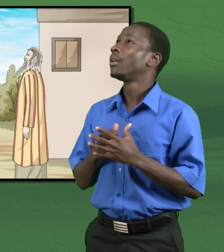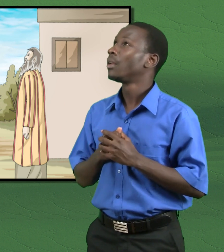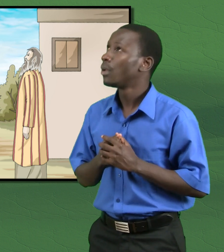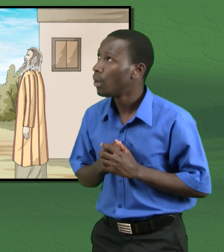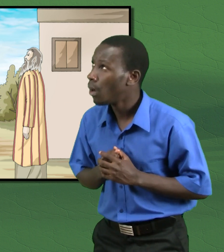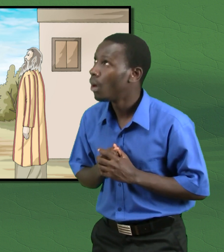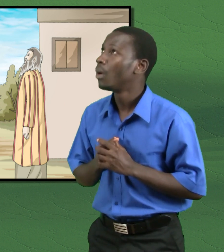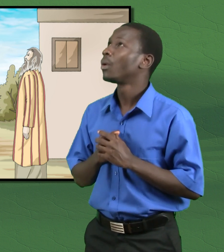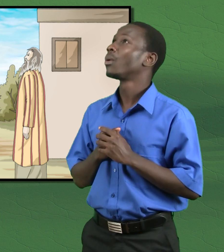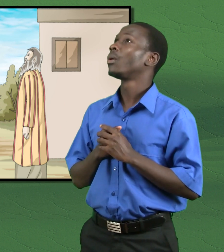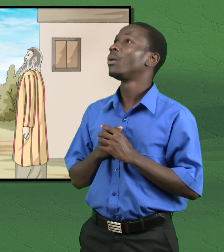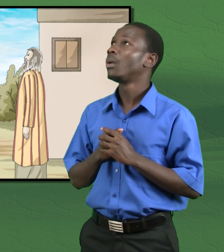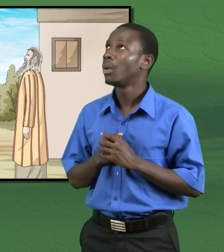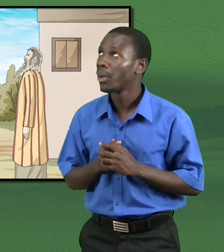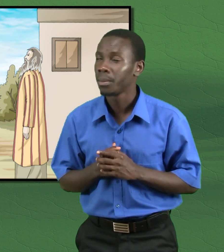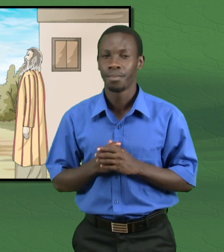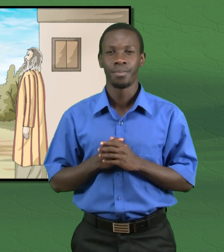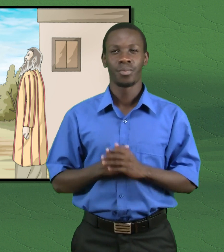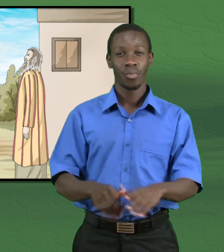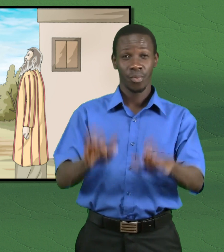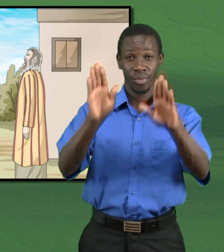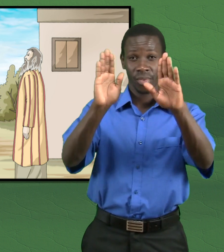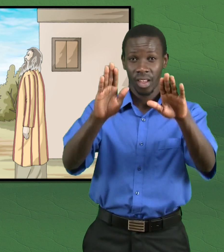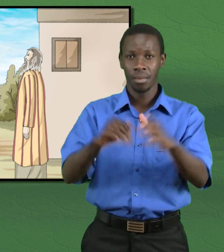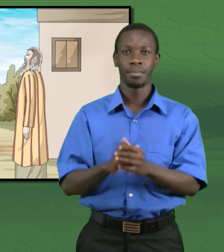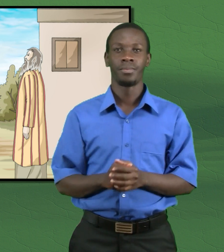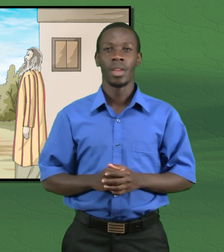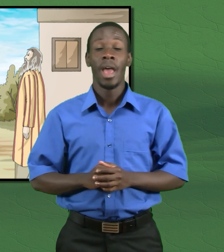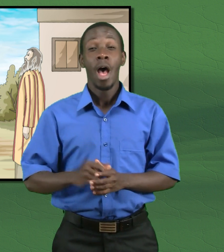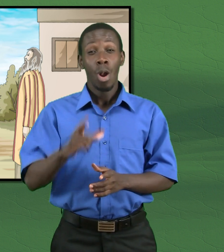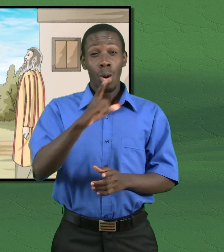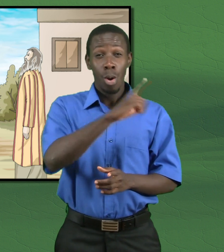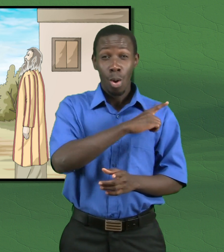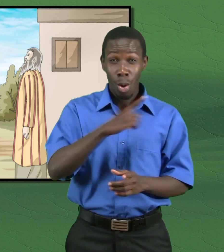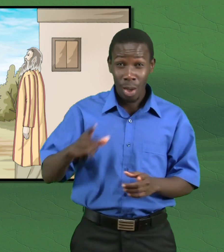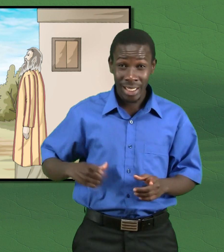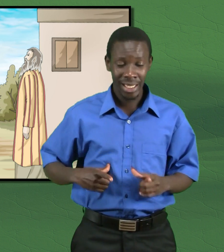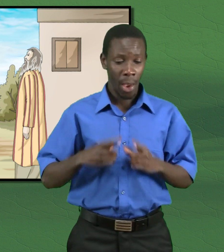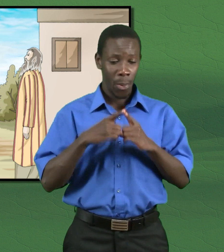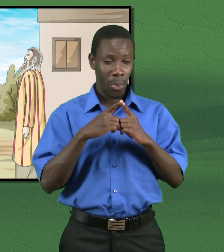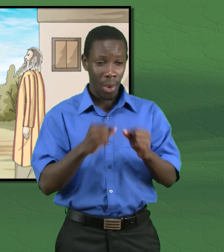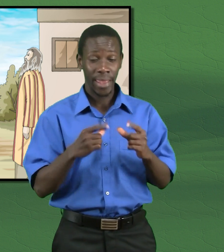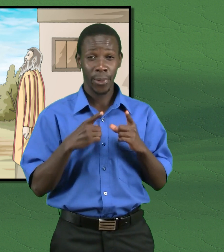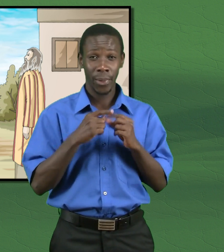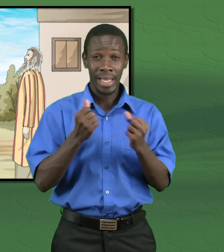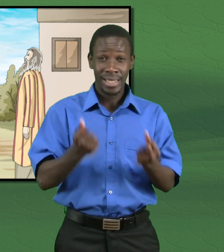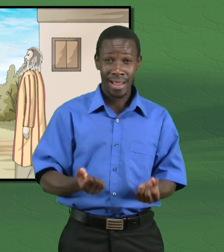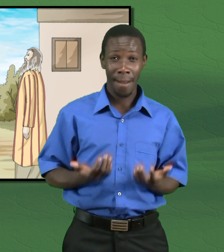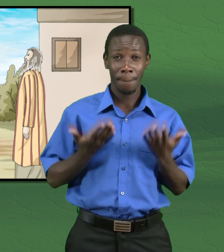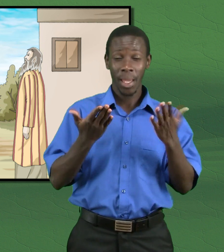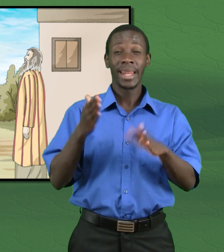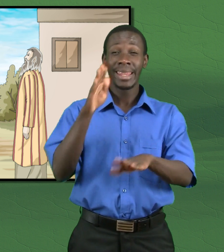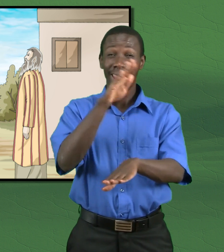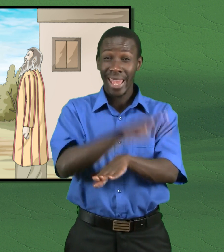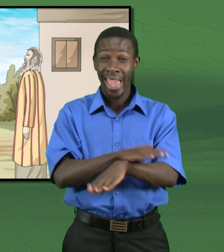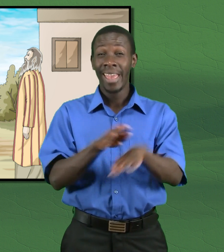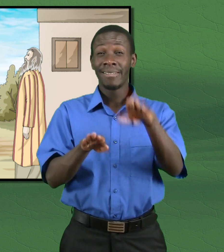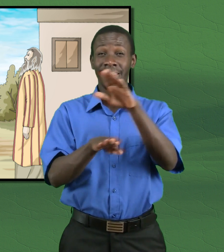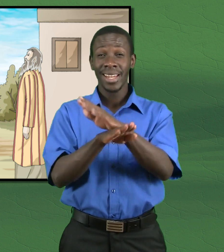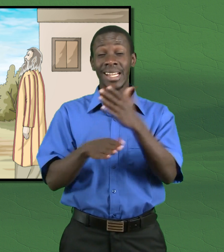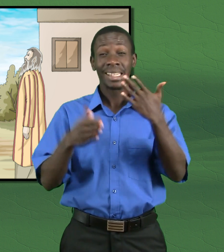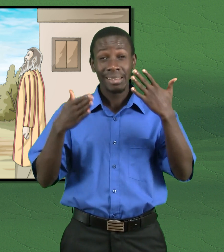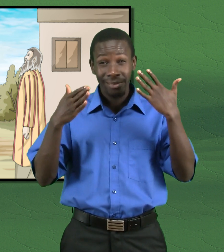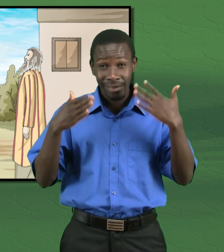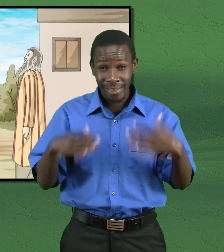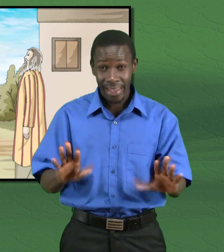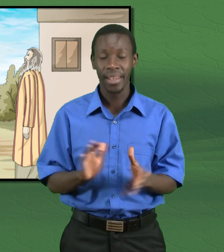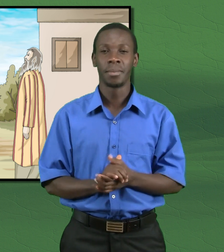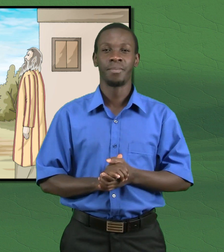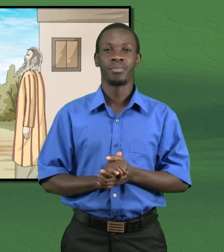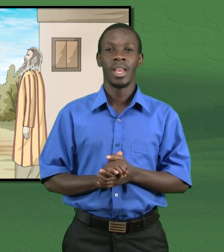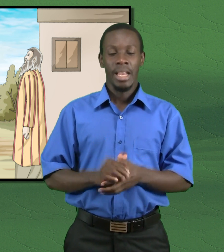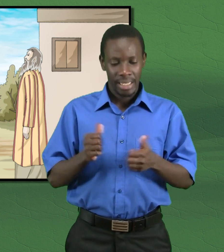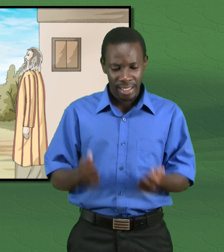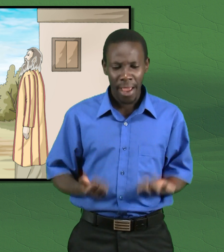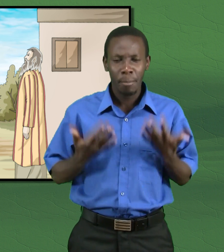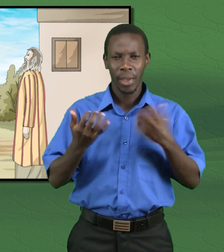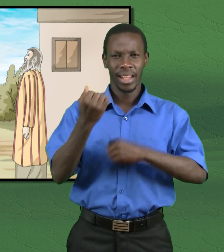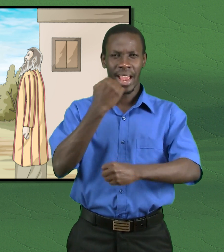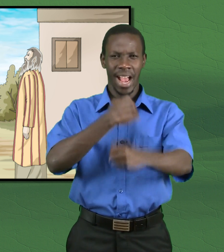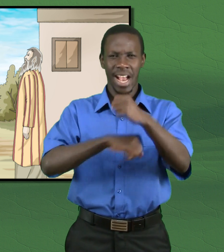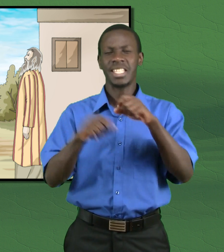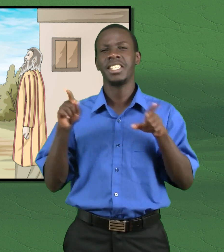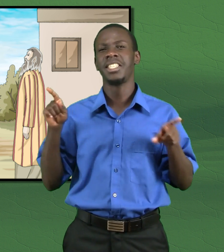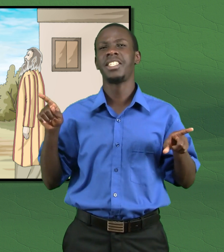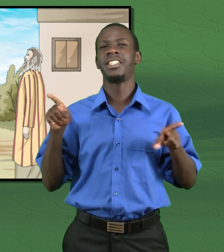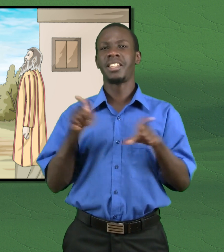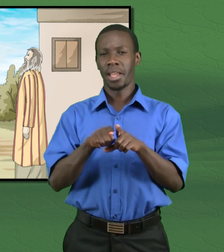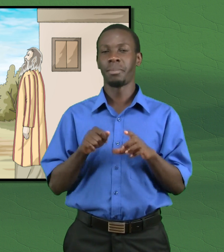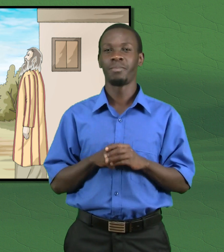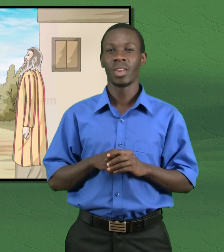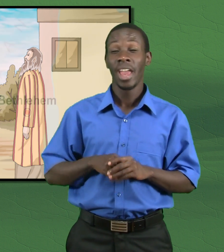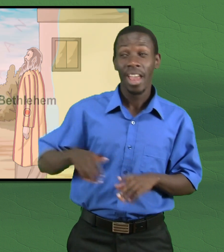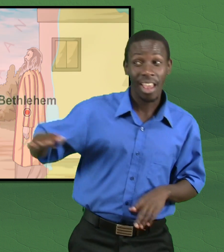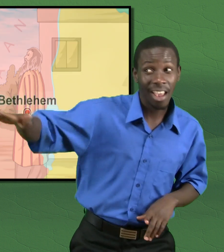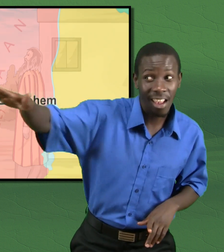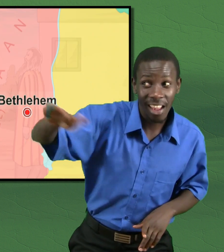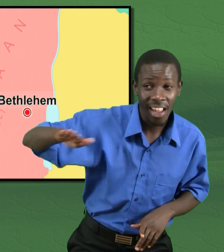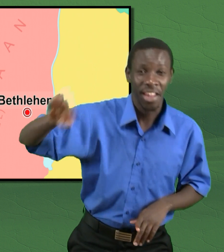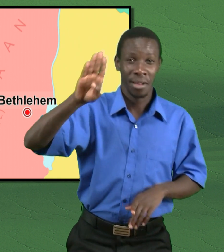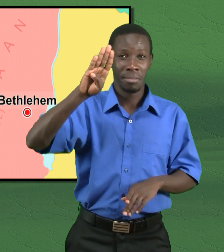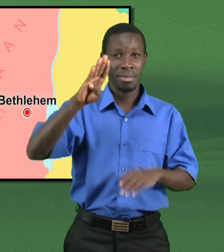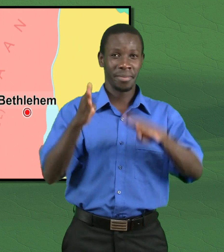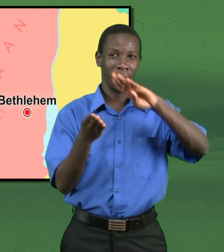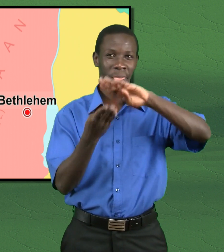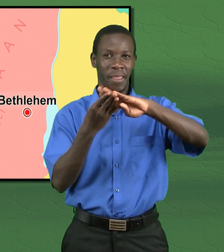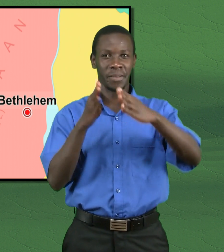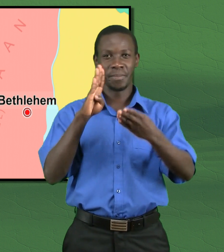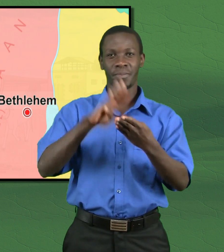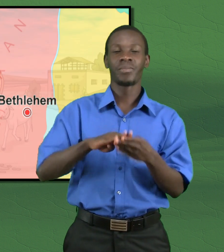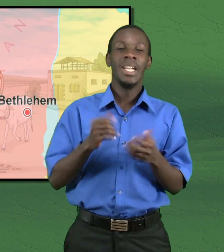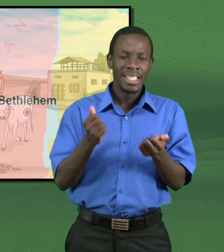You are to anoint for Me the one I indicate.”